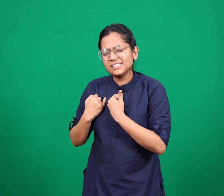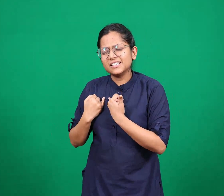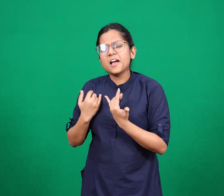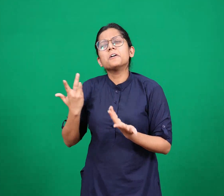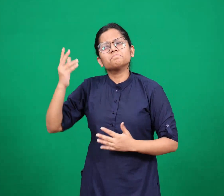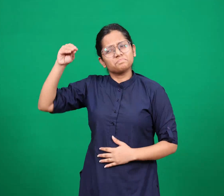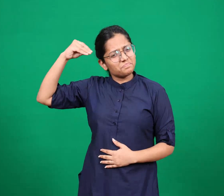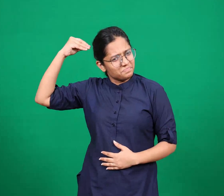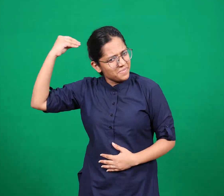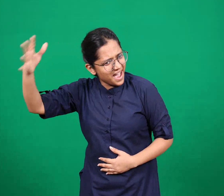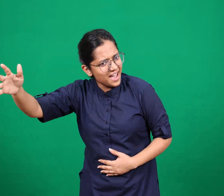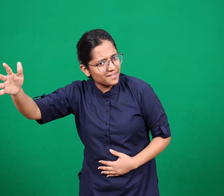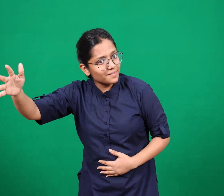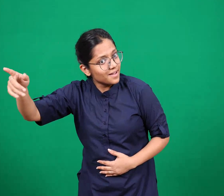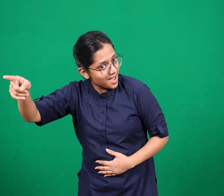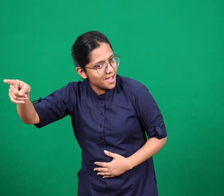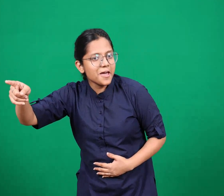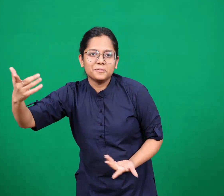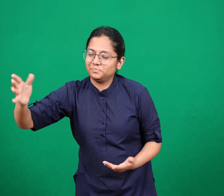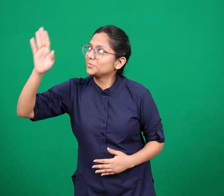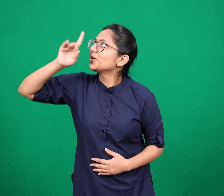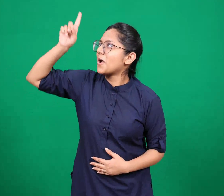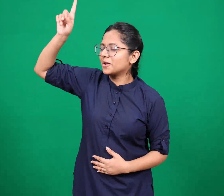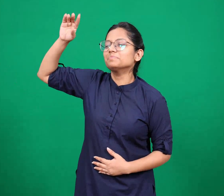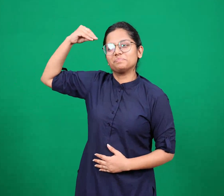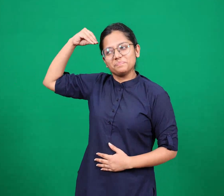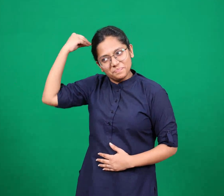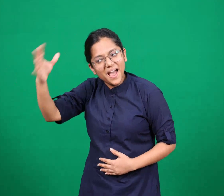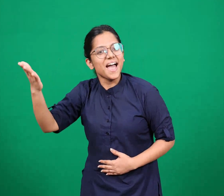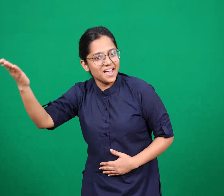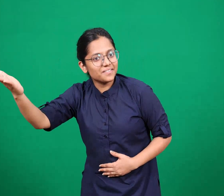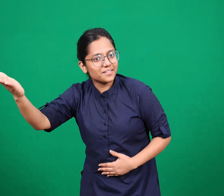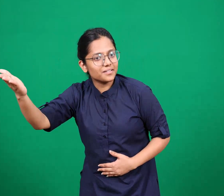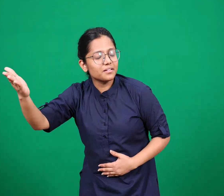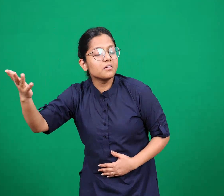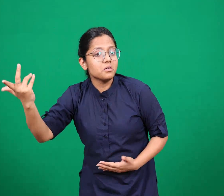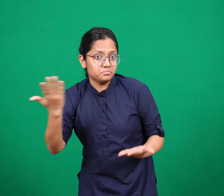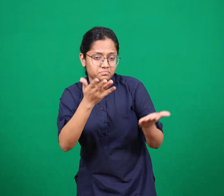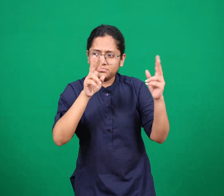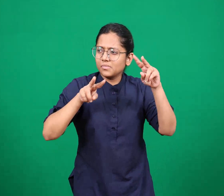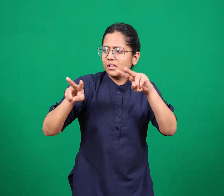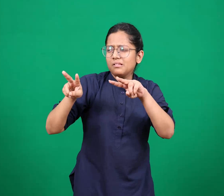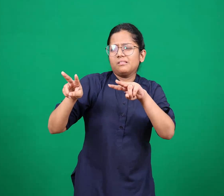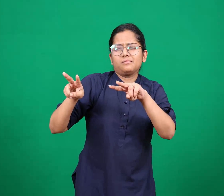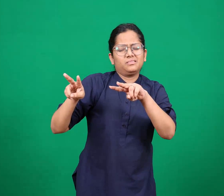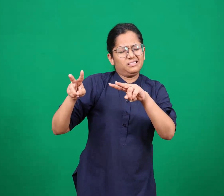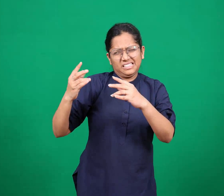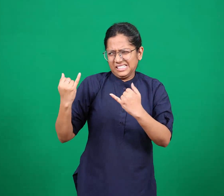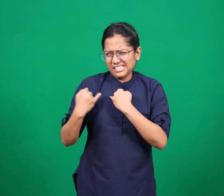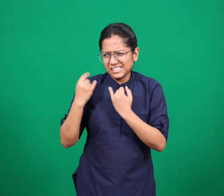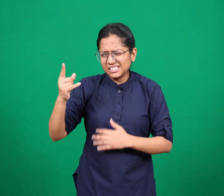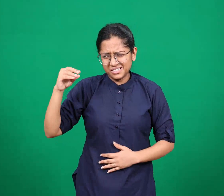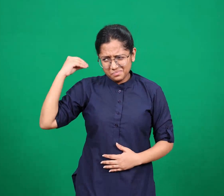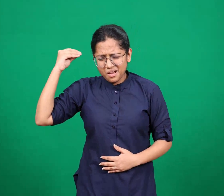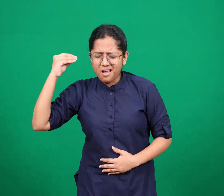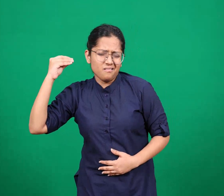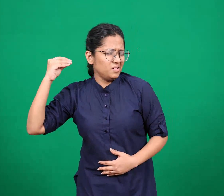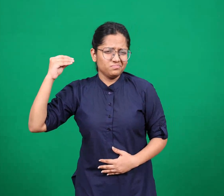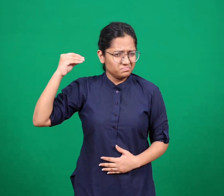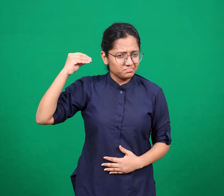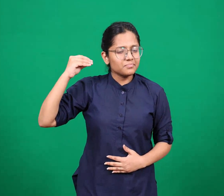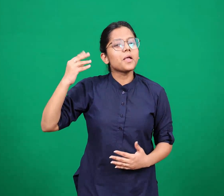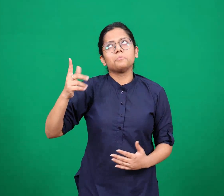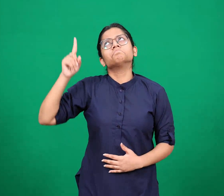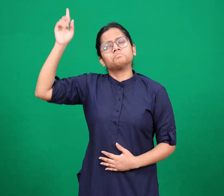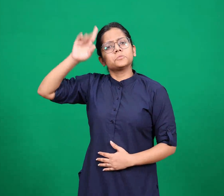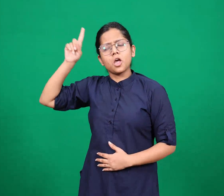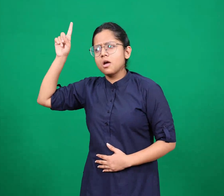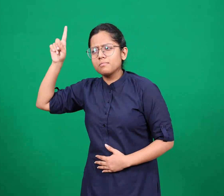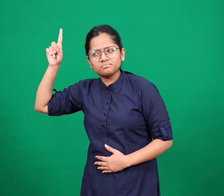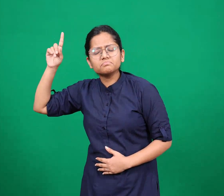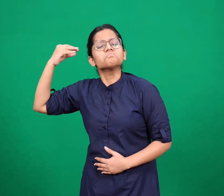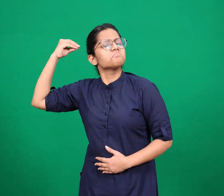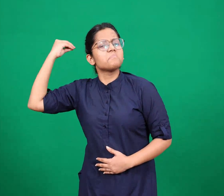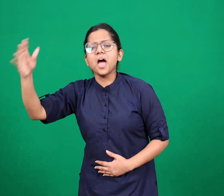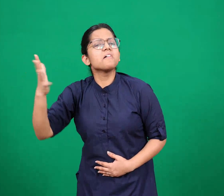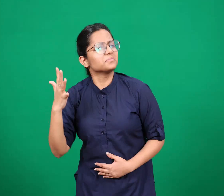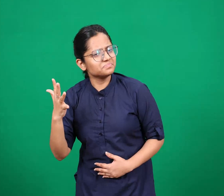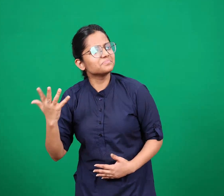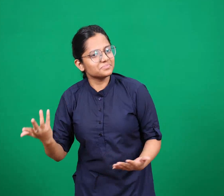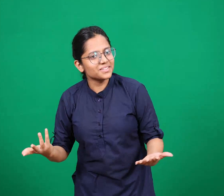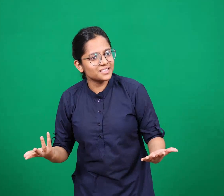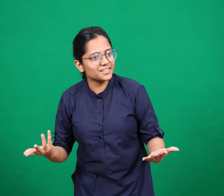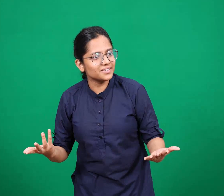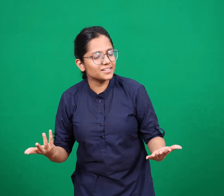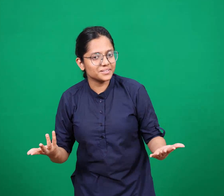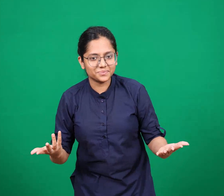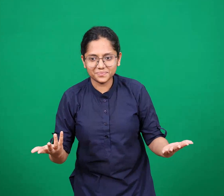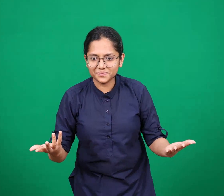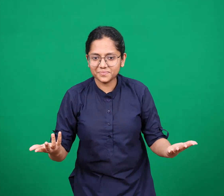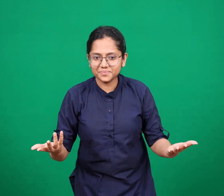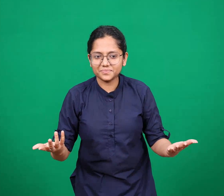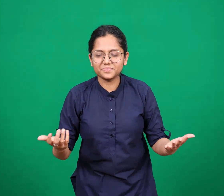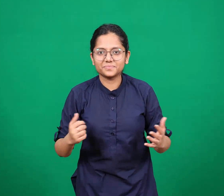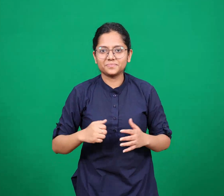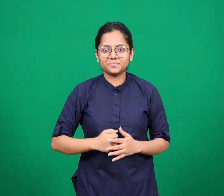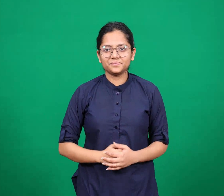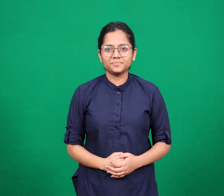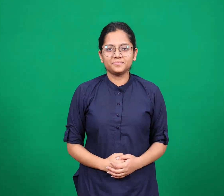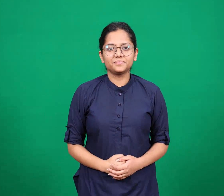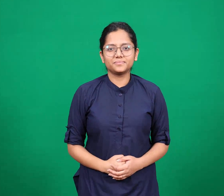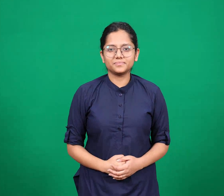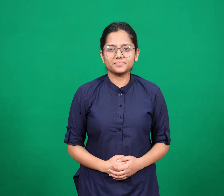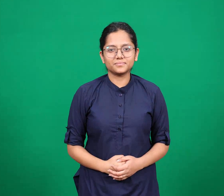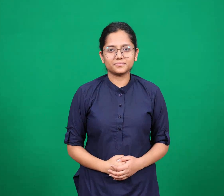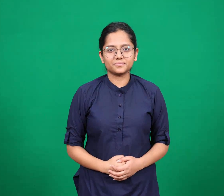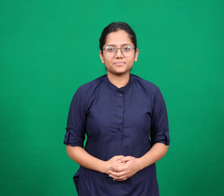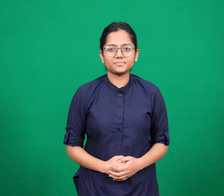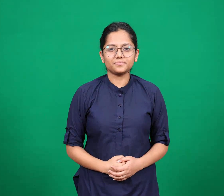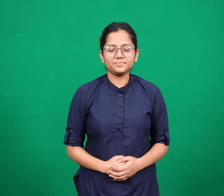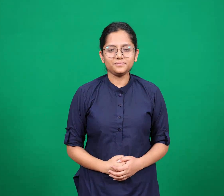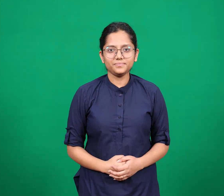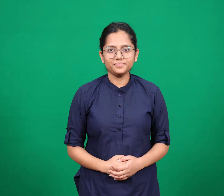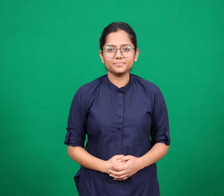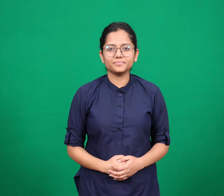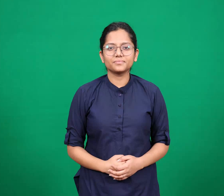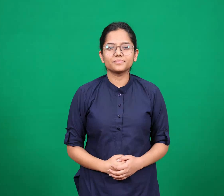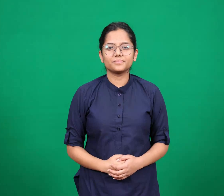If you forgive anyone his sins, they are forgiven; if you withhold forgiveness from anyone, it is withheld."